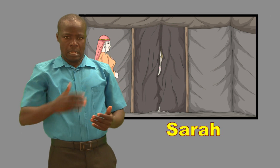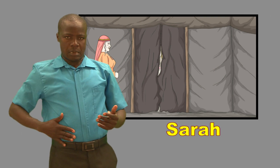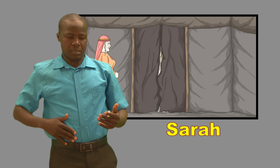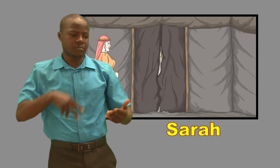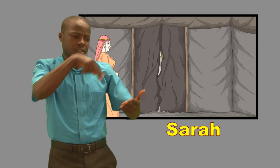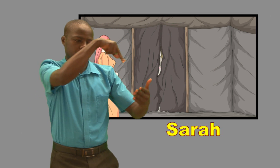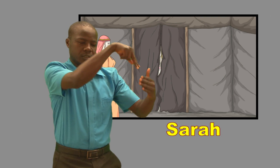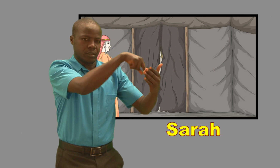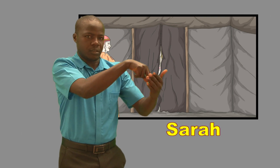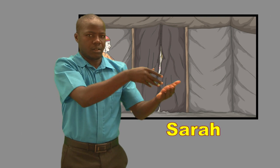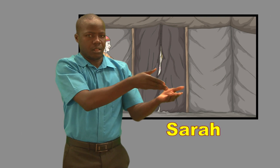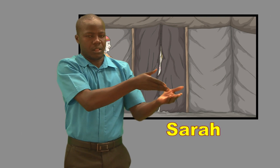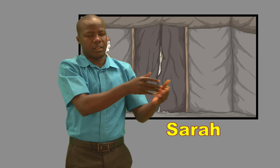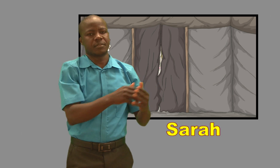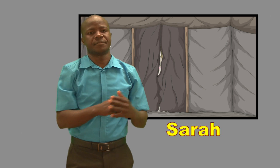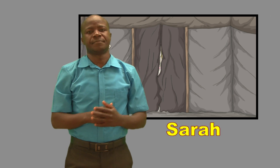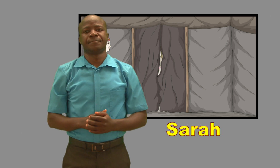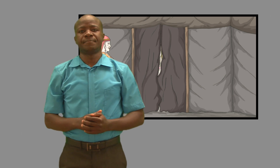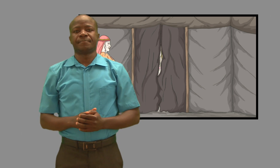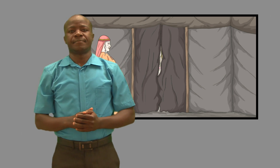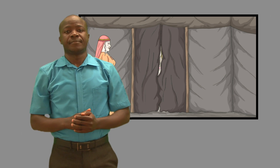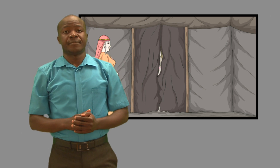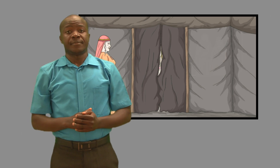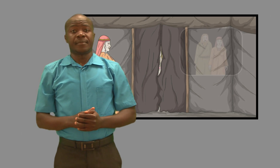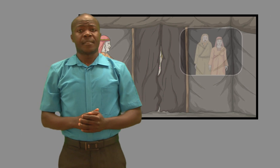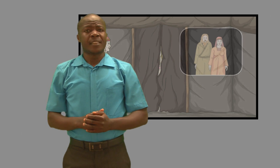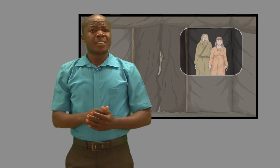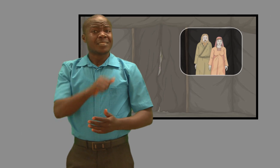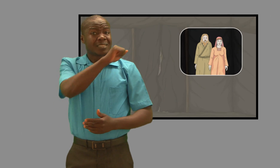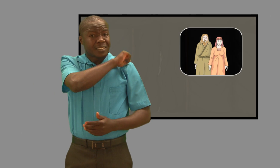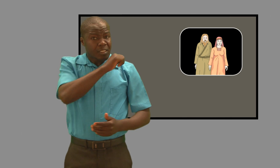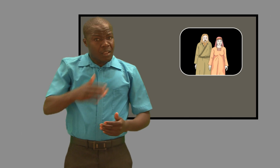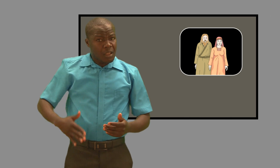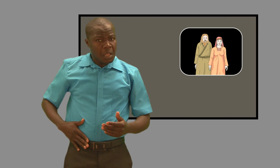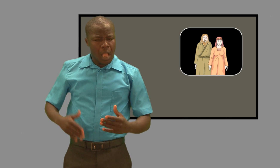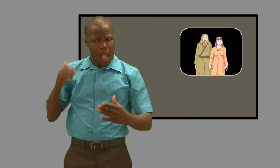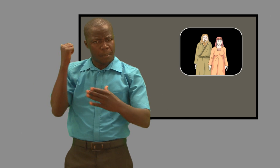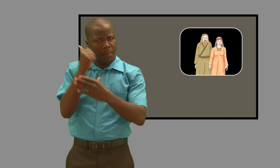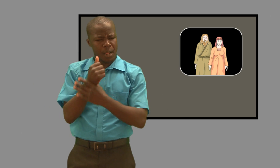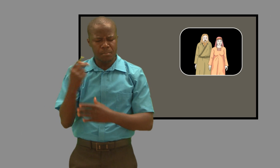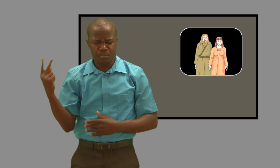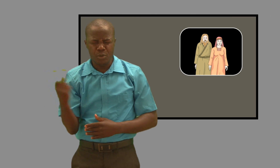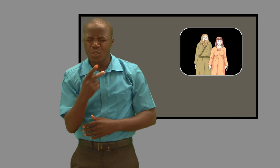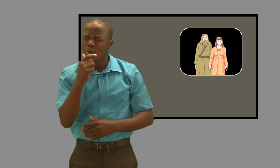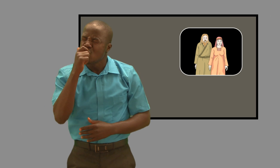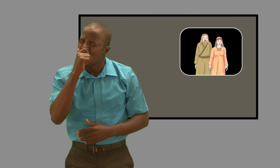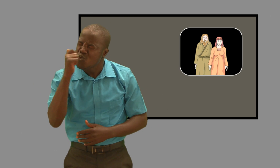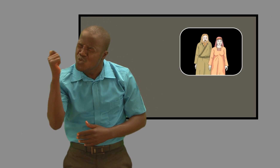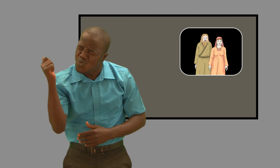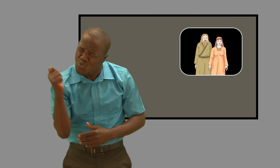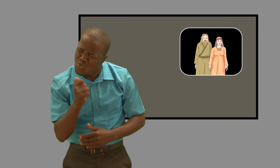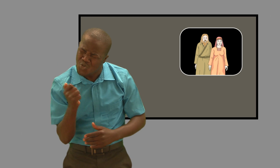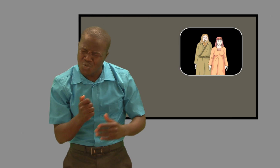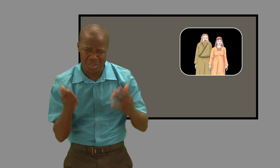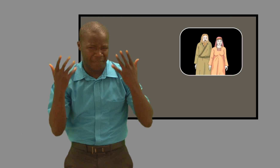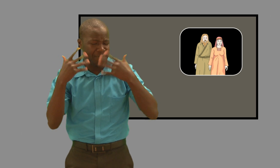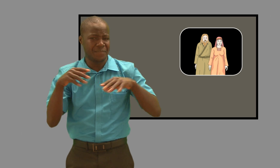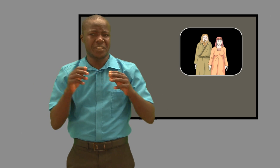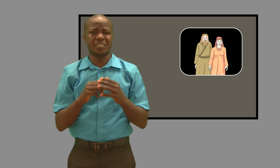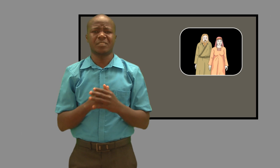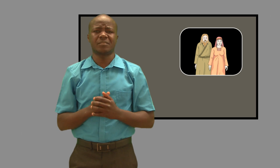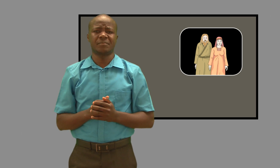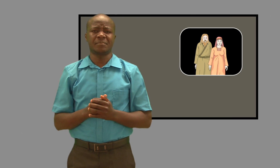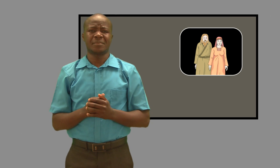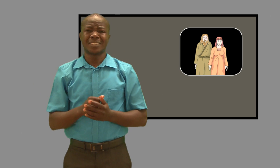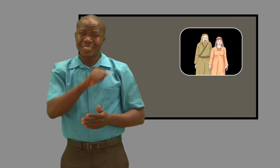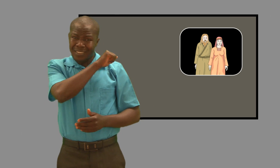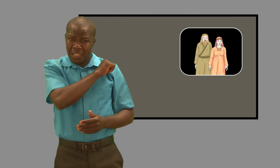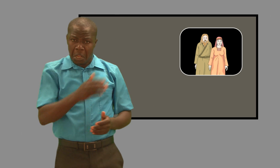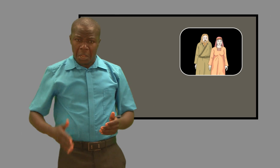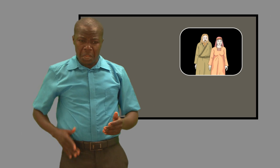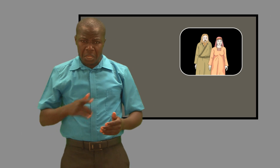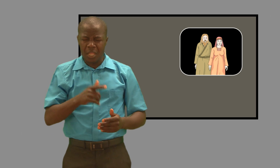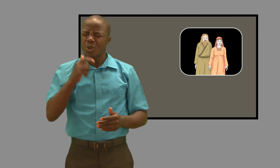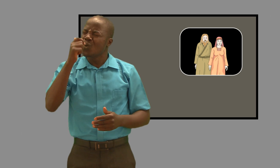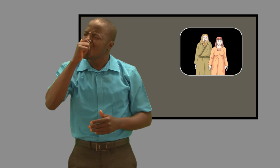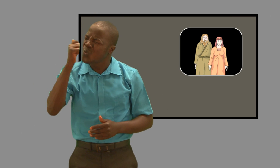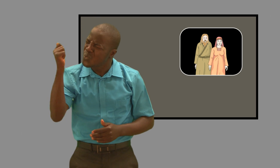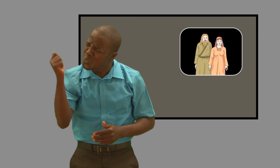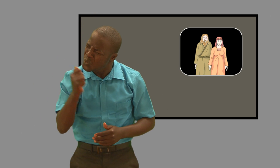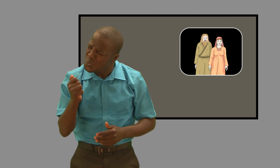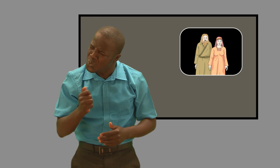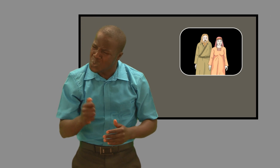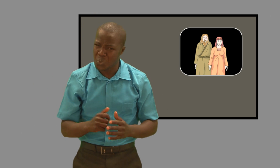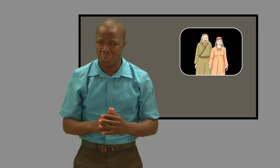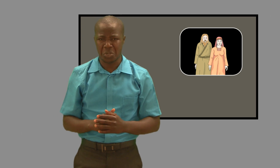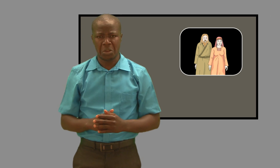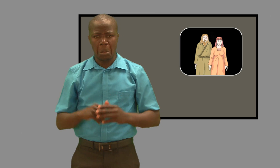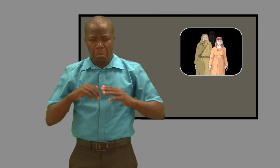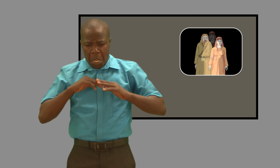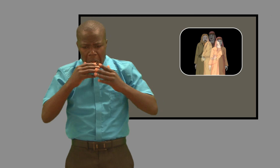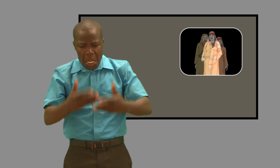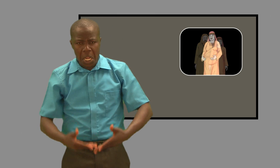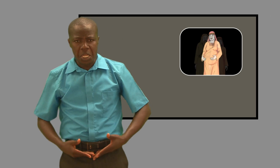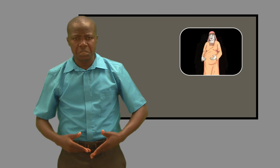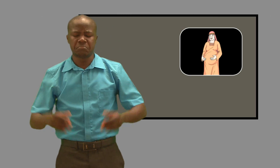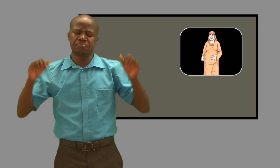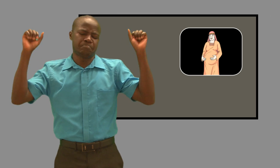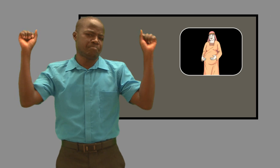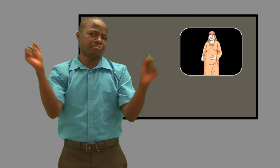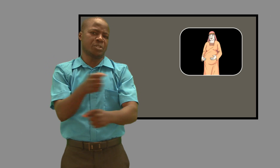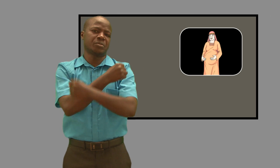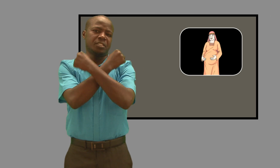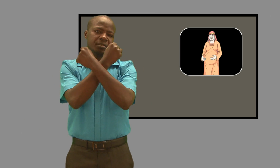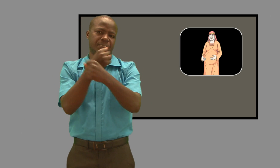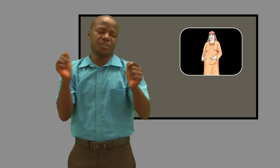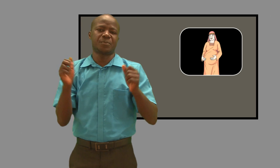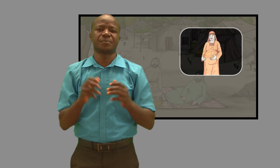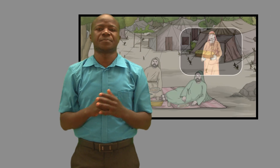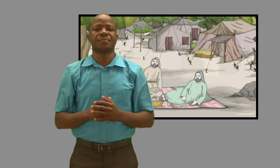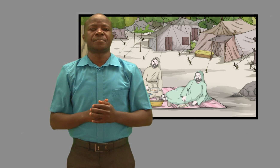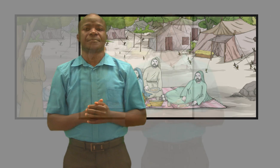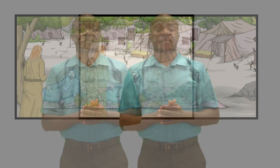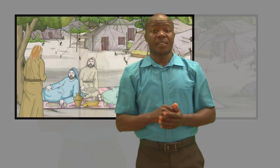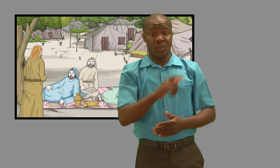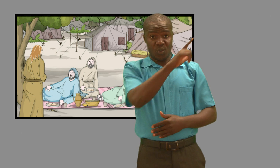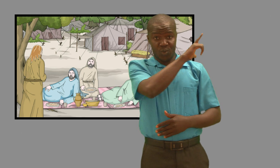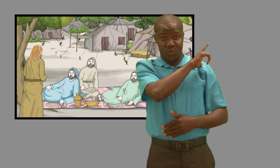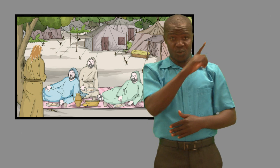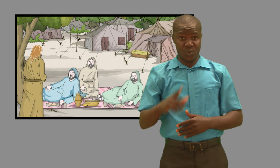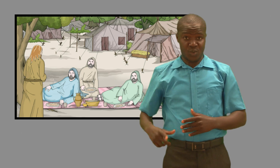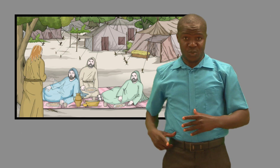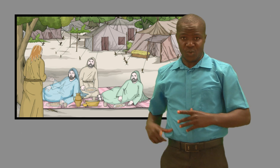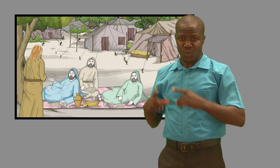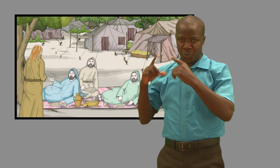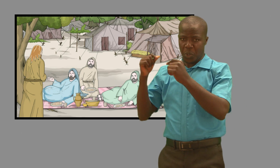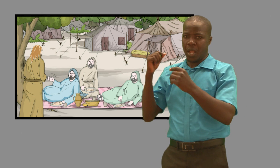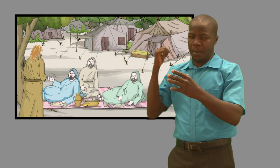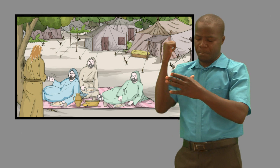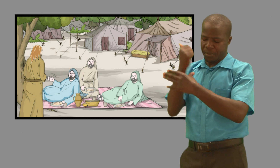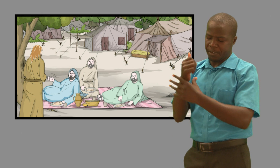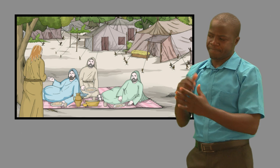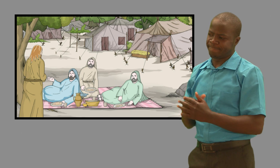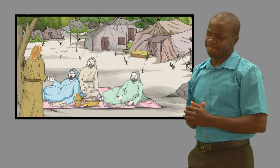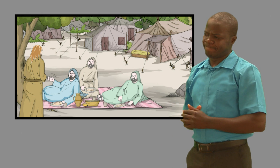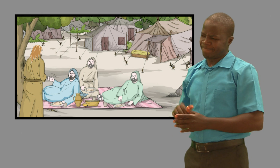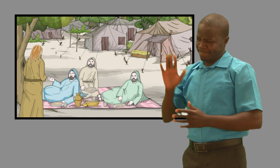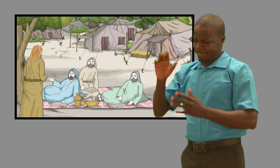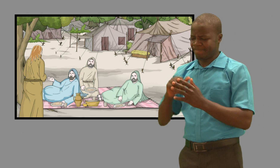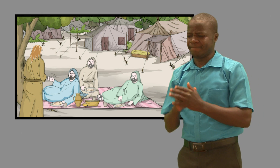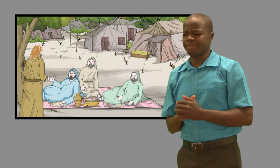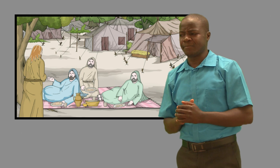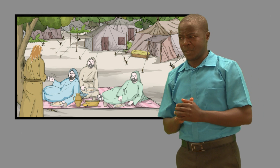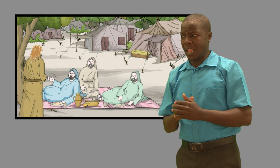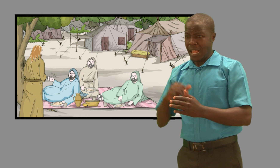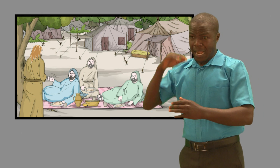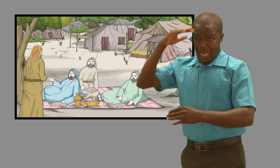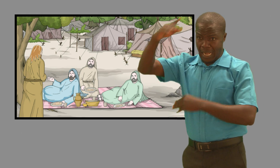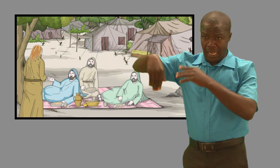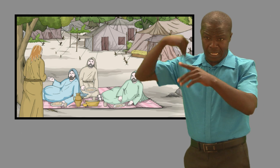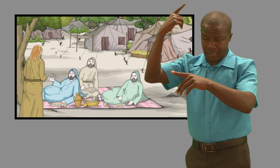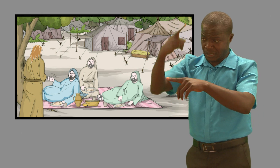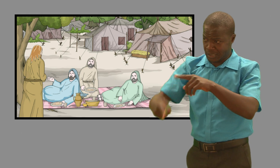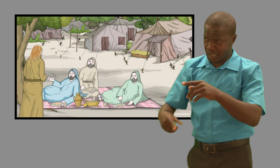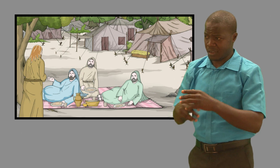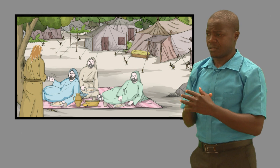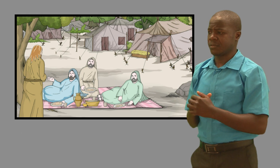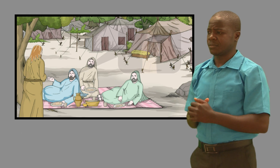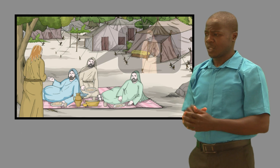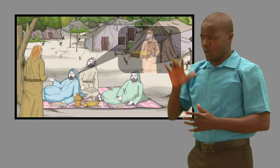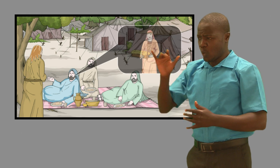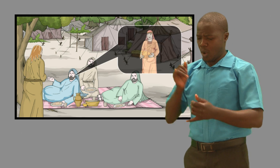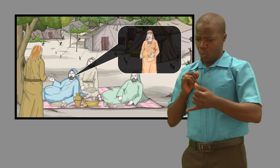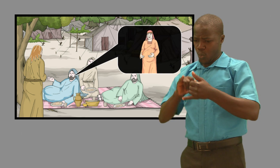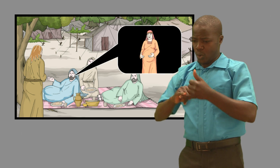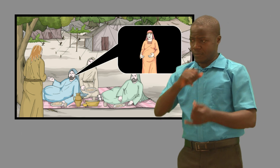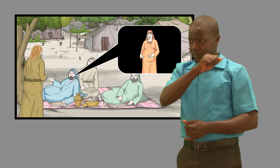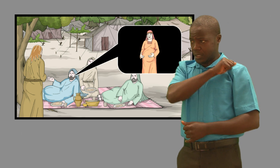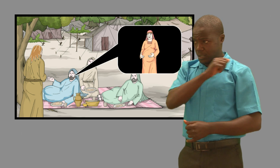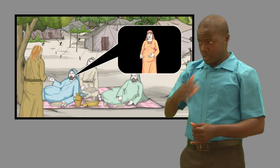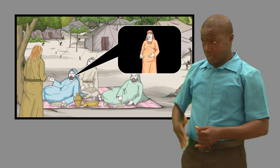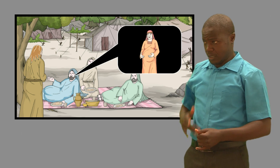“There, in the tent,” he replied.